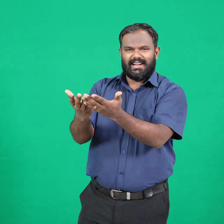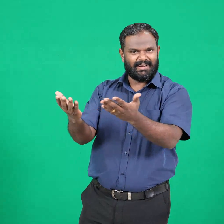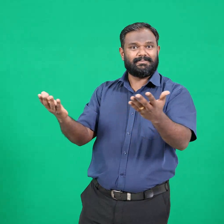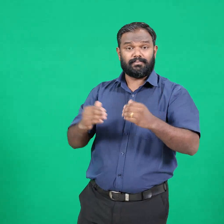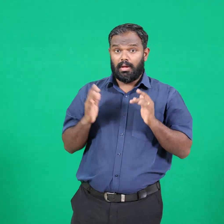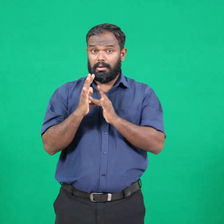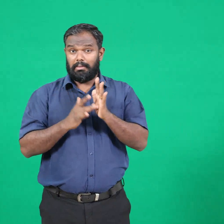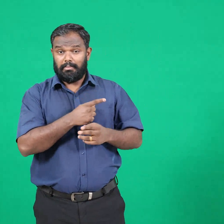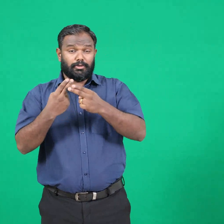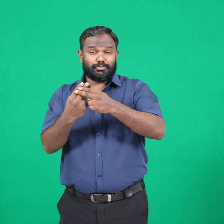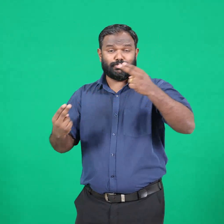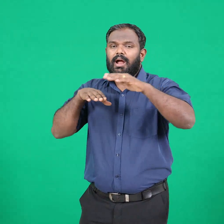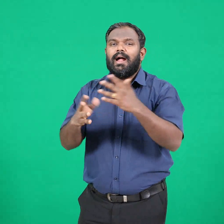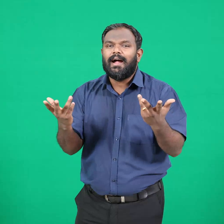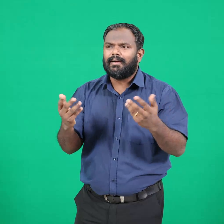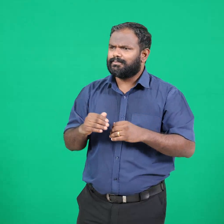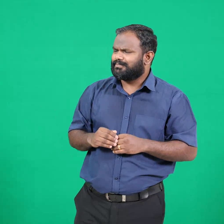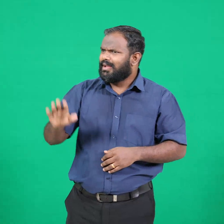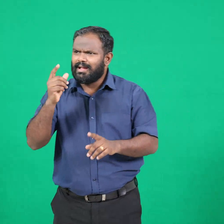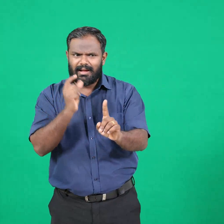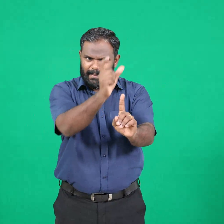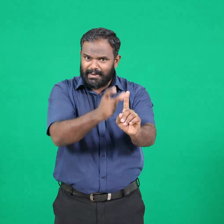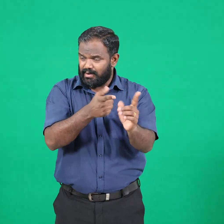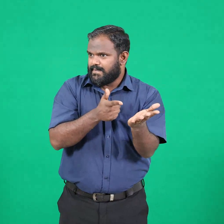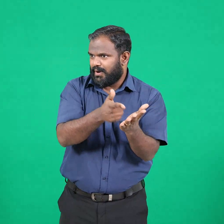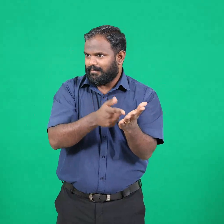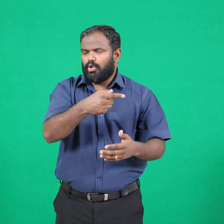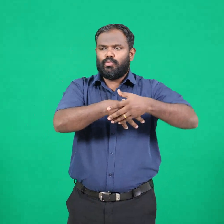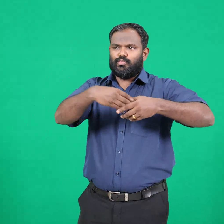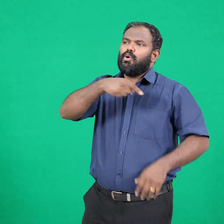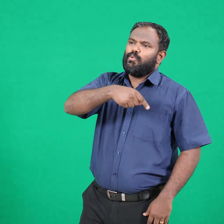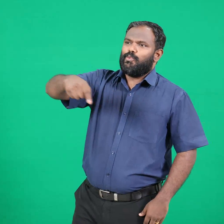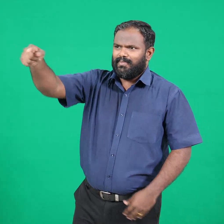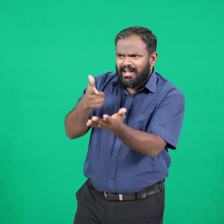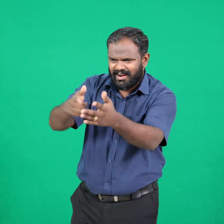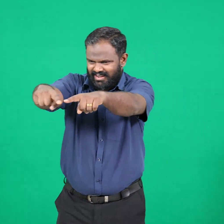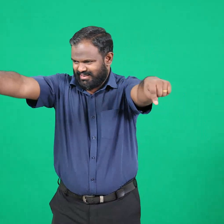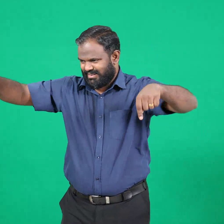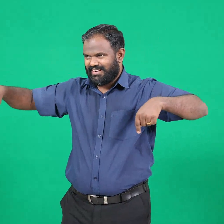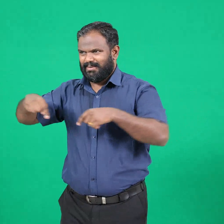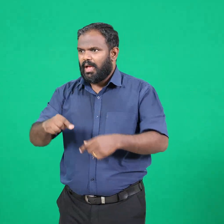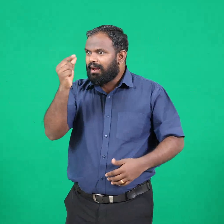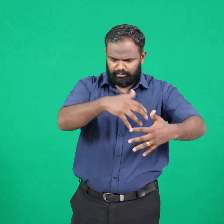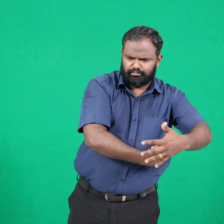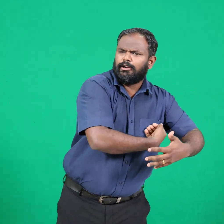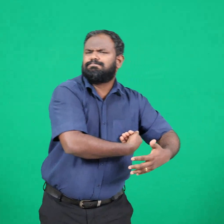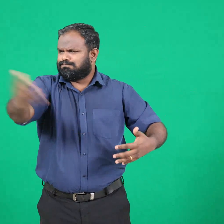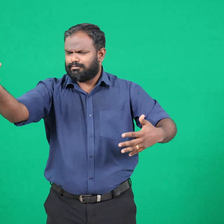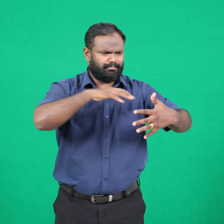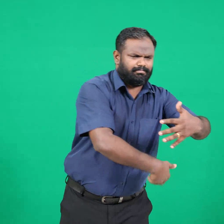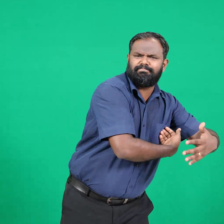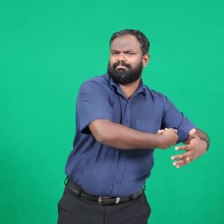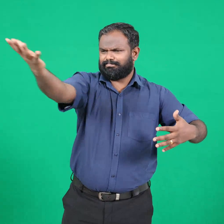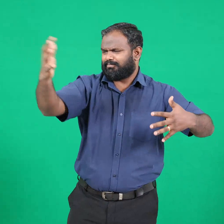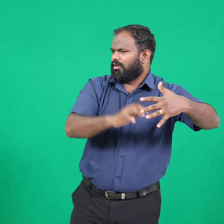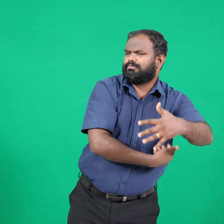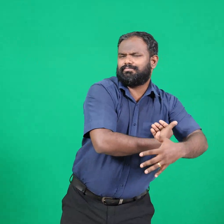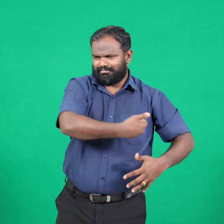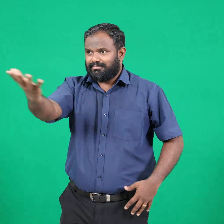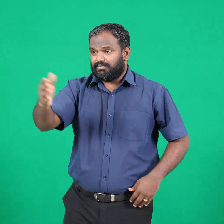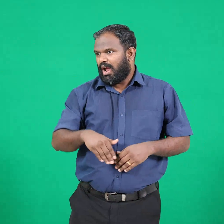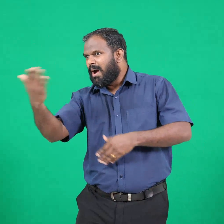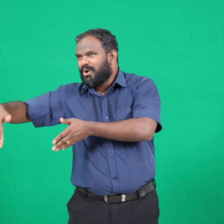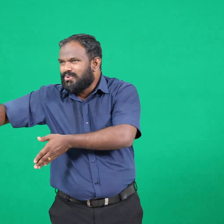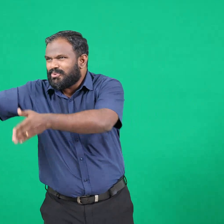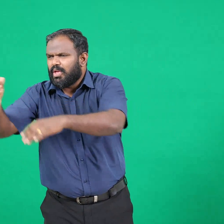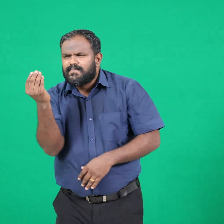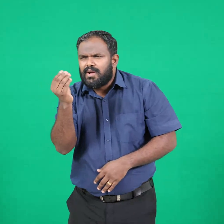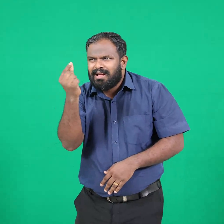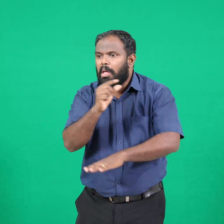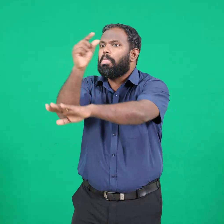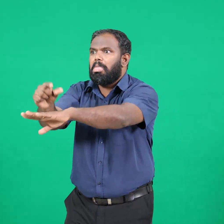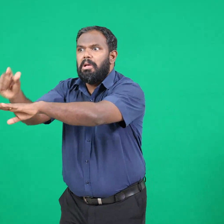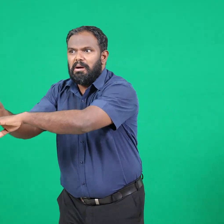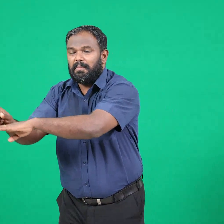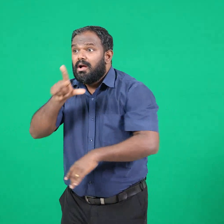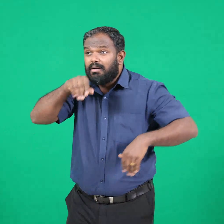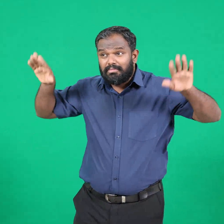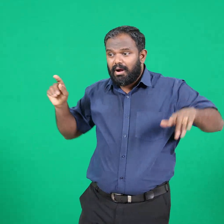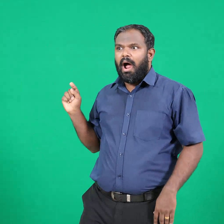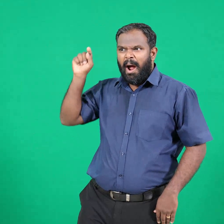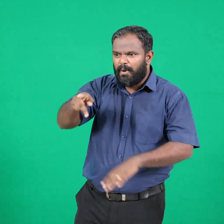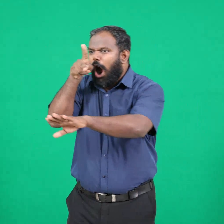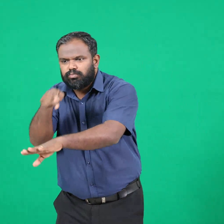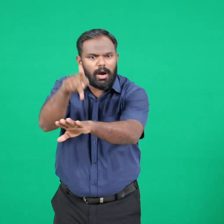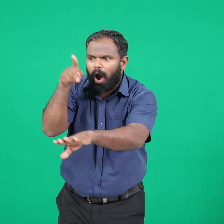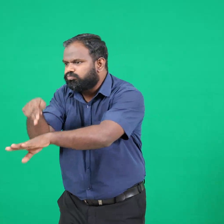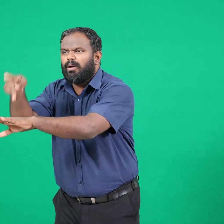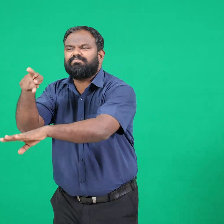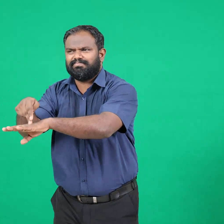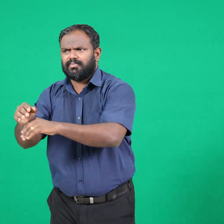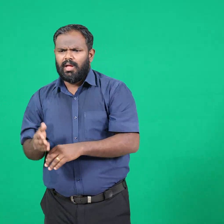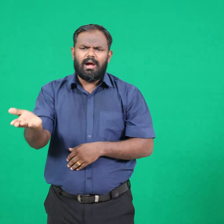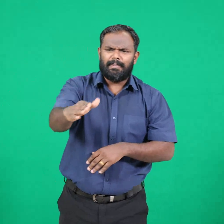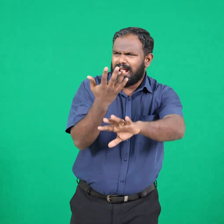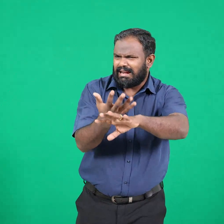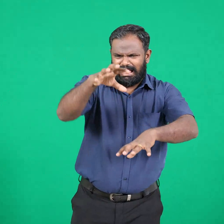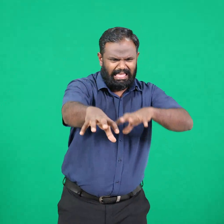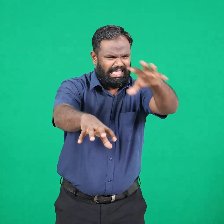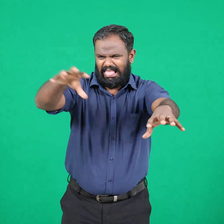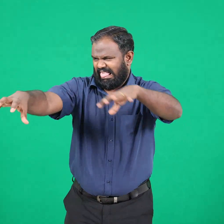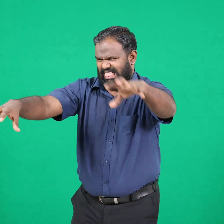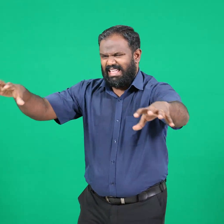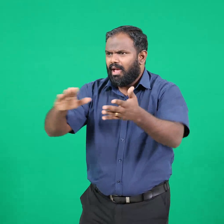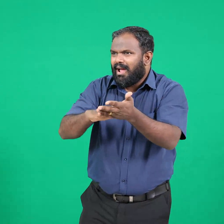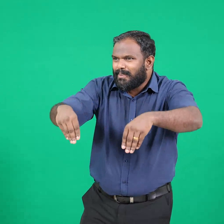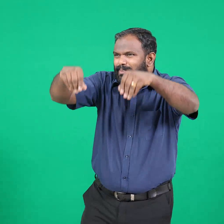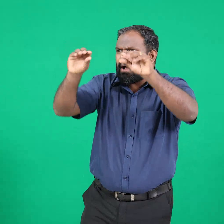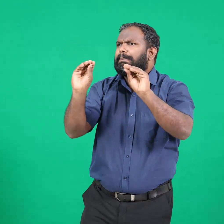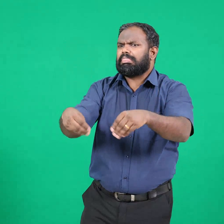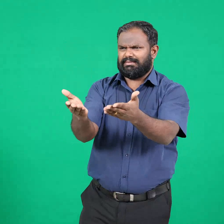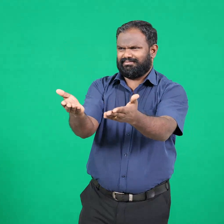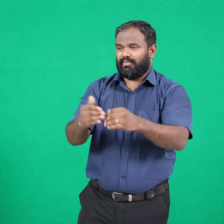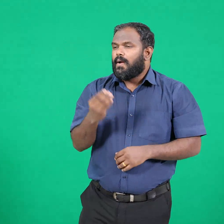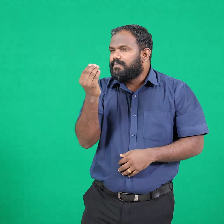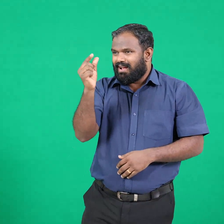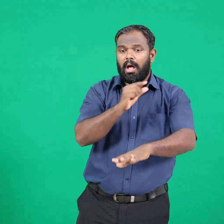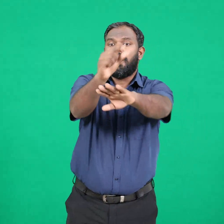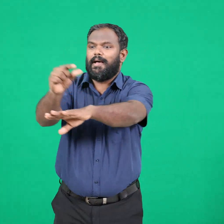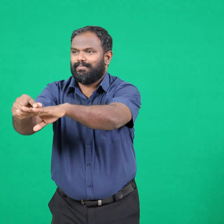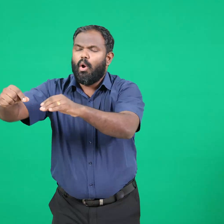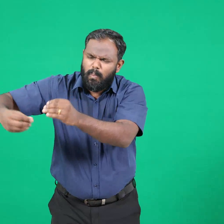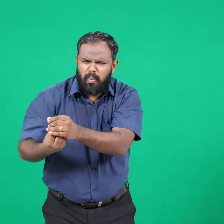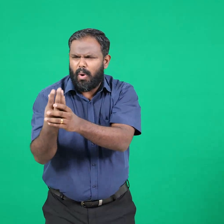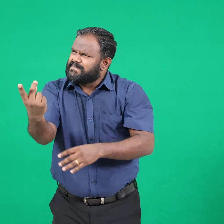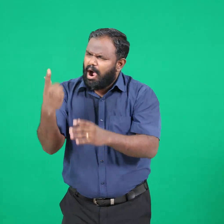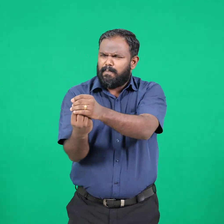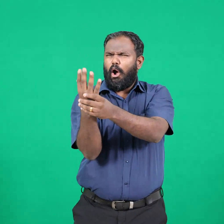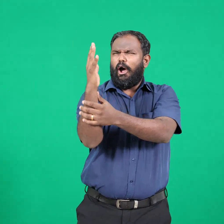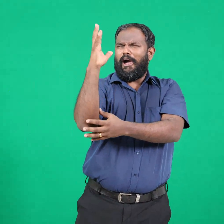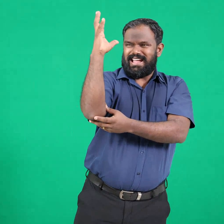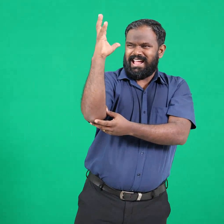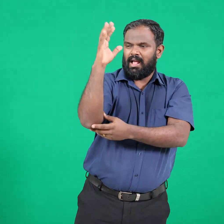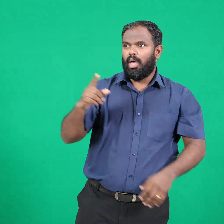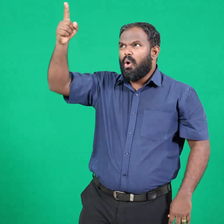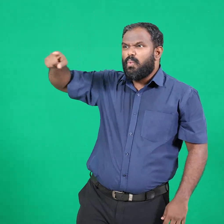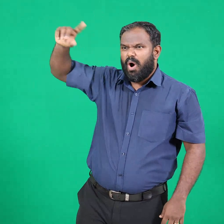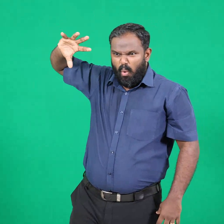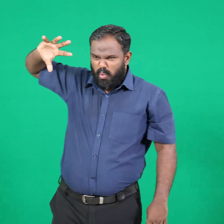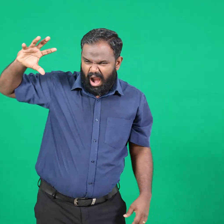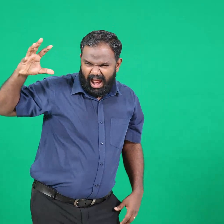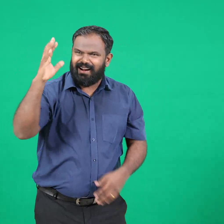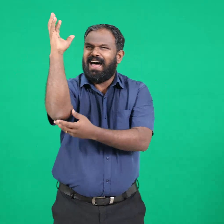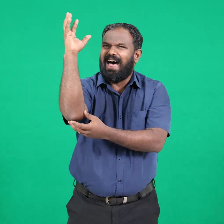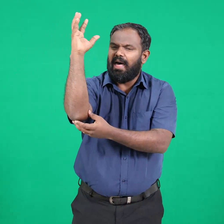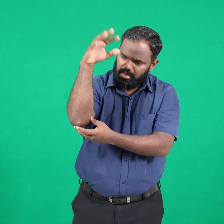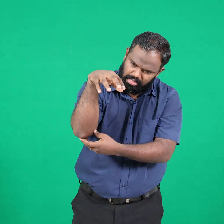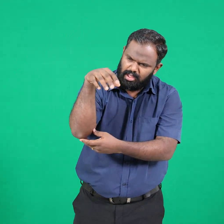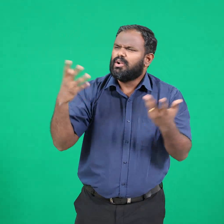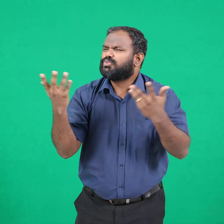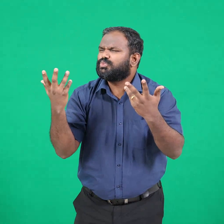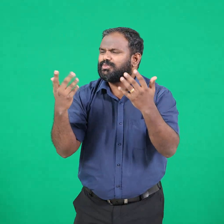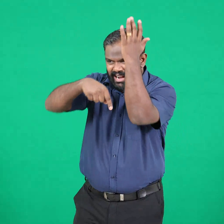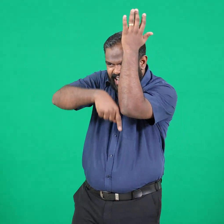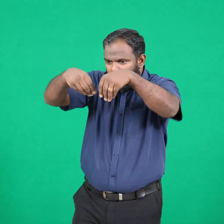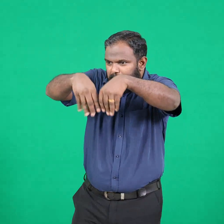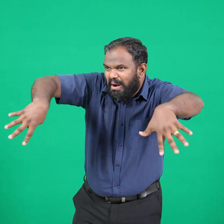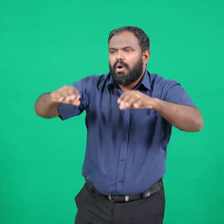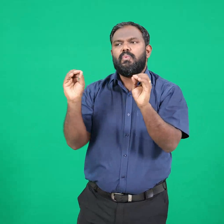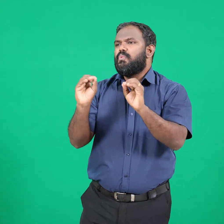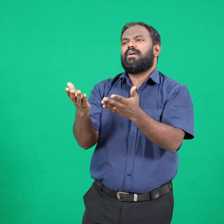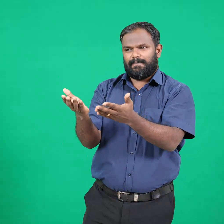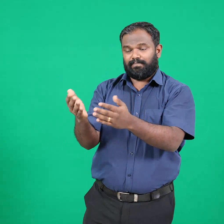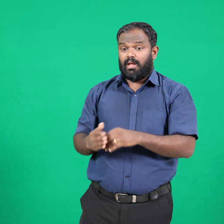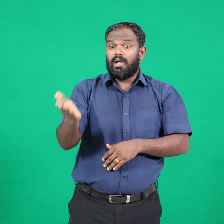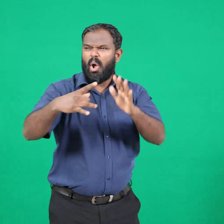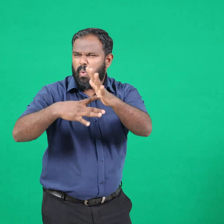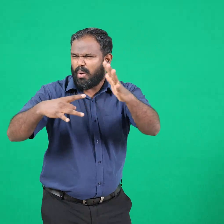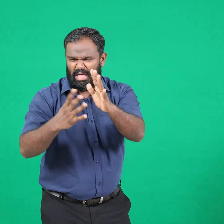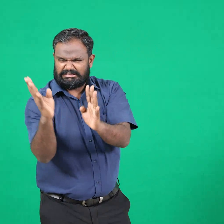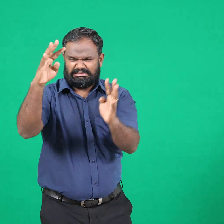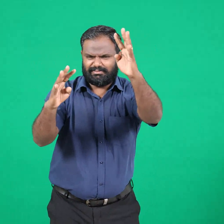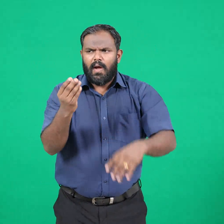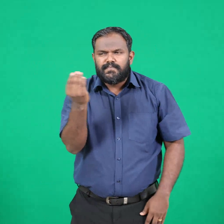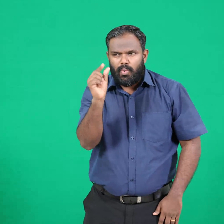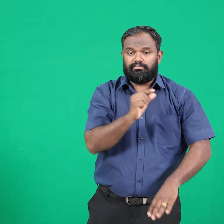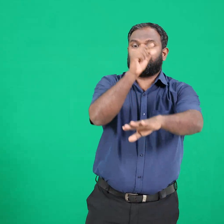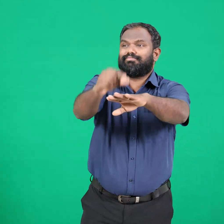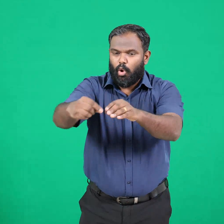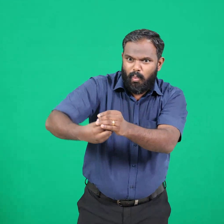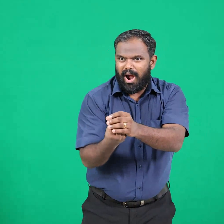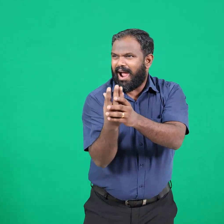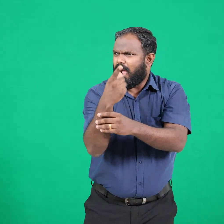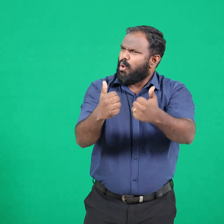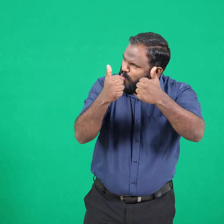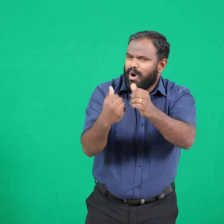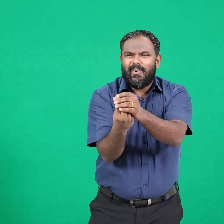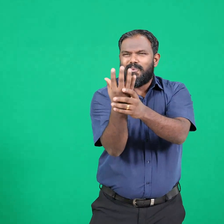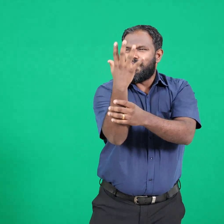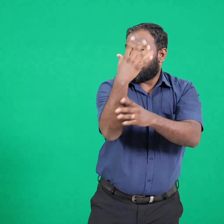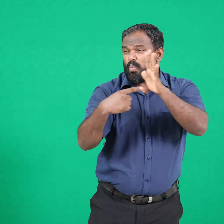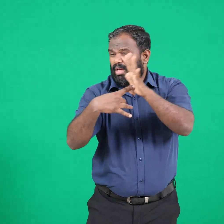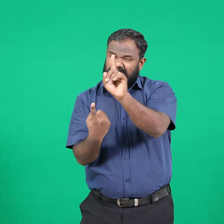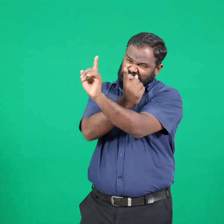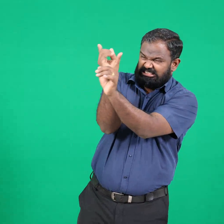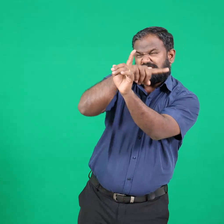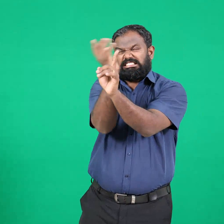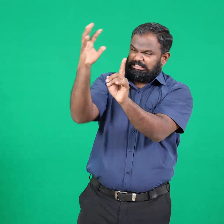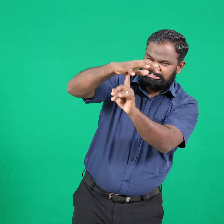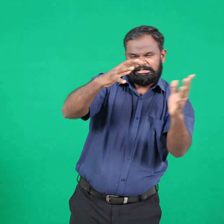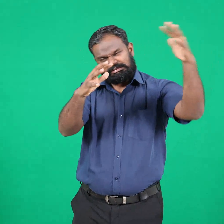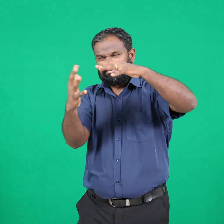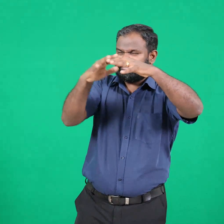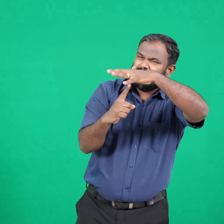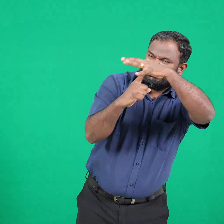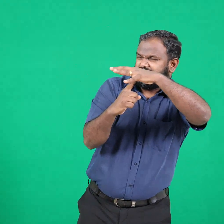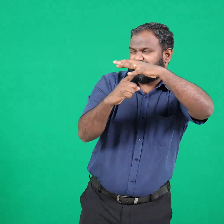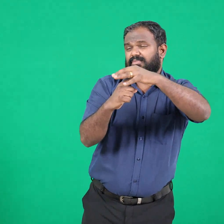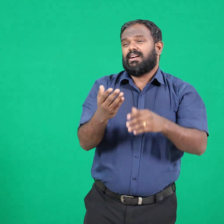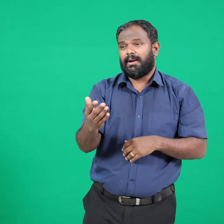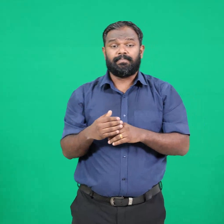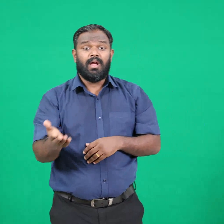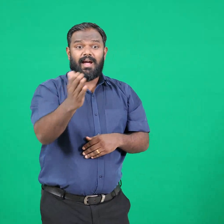And as he was sowing, some seed fell along the path, and the birds came and devoured it. Some fell on rocky ground, where it did not have much soil. It sprang up quickly because the soil was shallow. But when the sun rose, the seedlings were scorched, and they withered because they had no root.